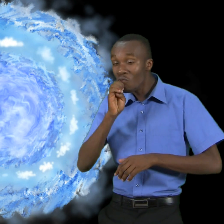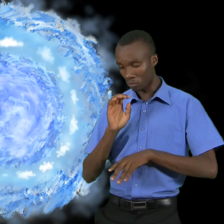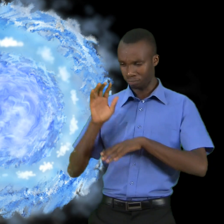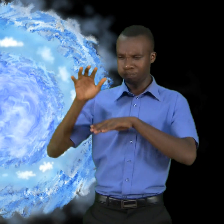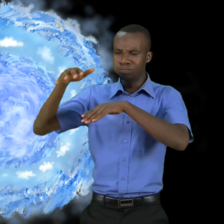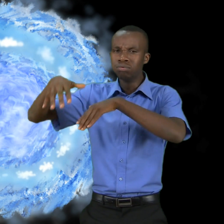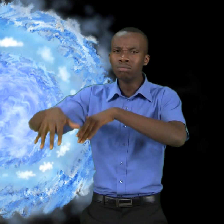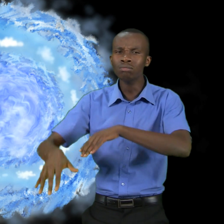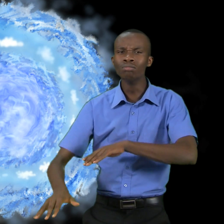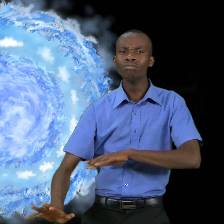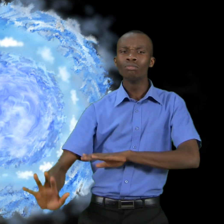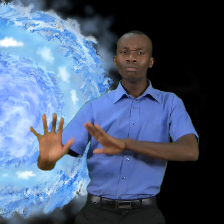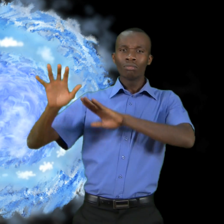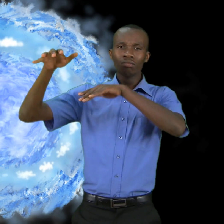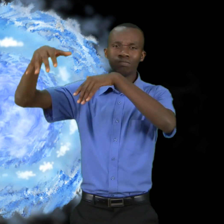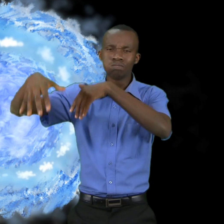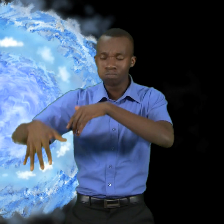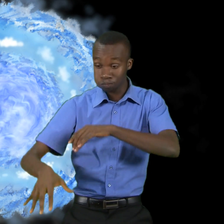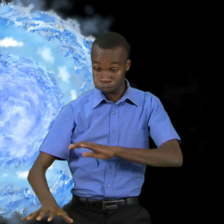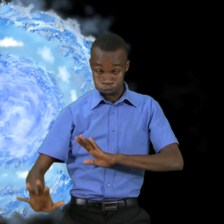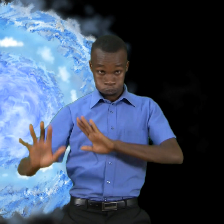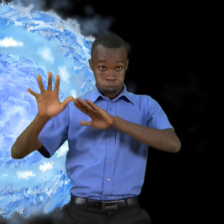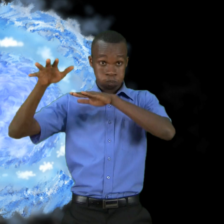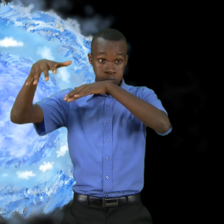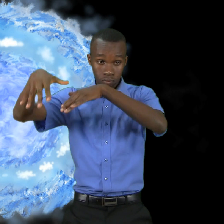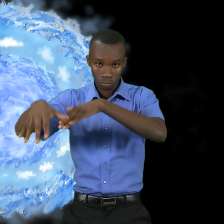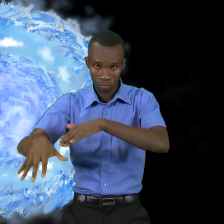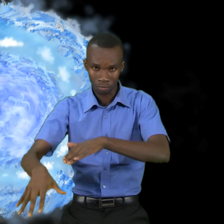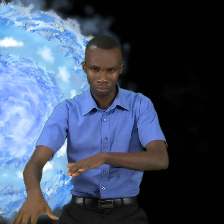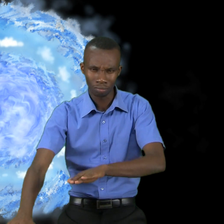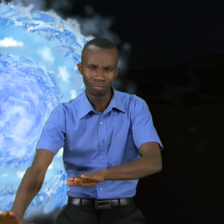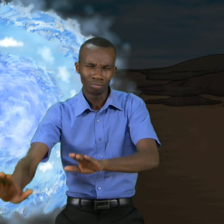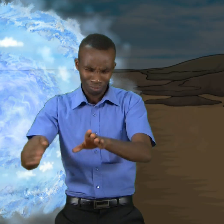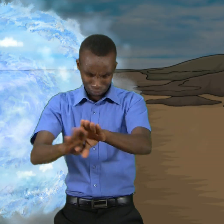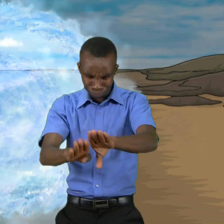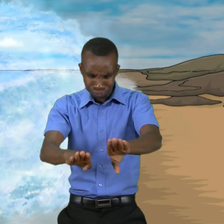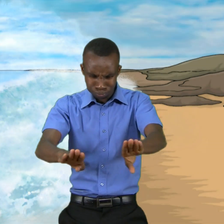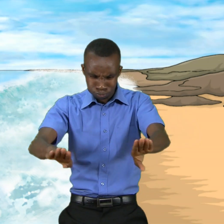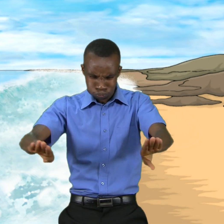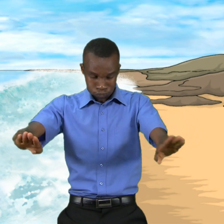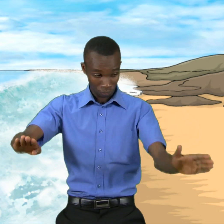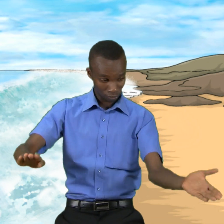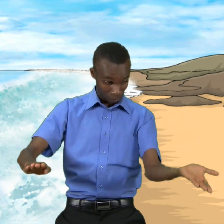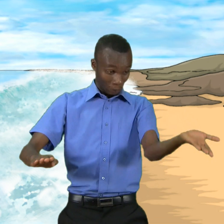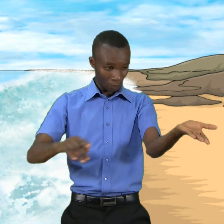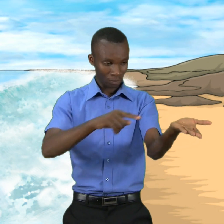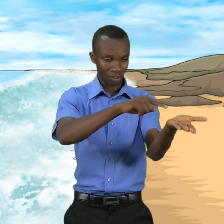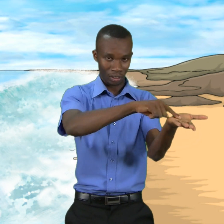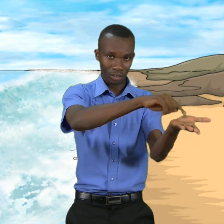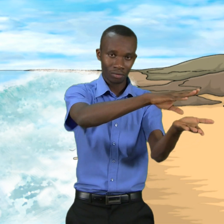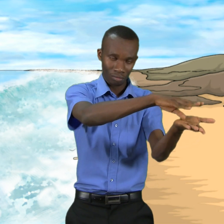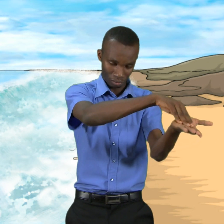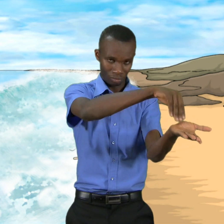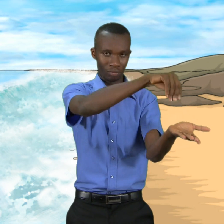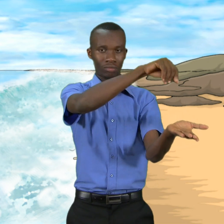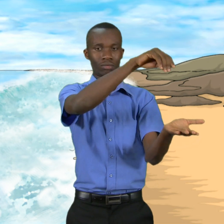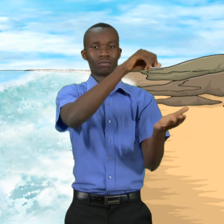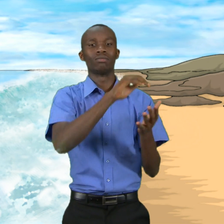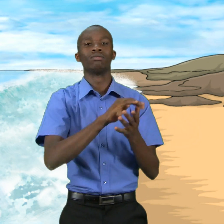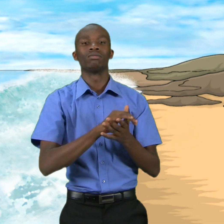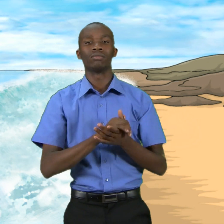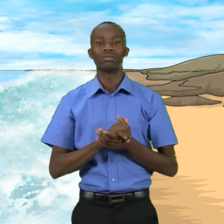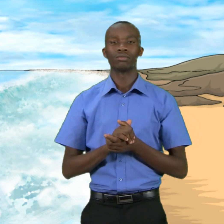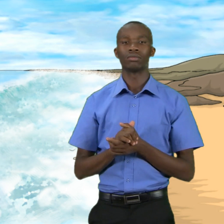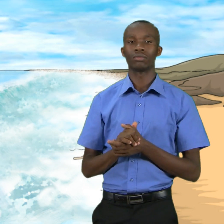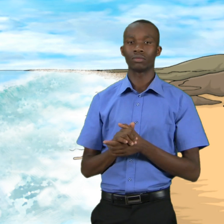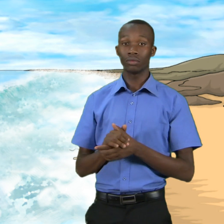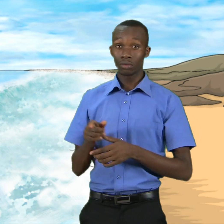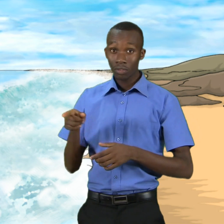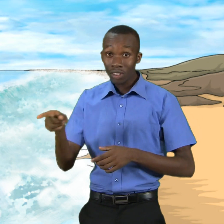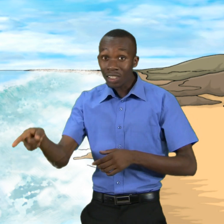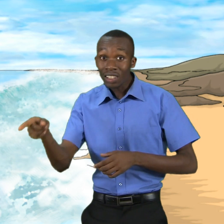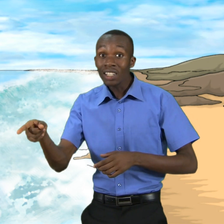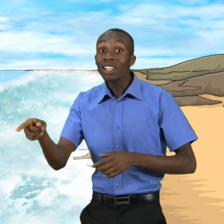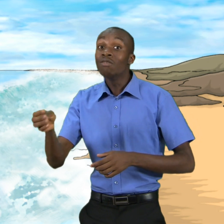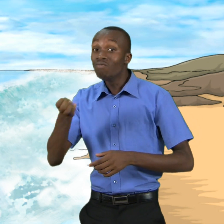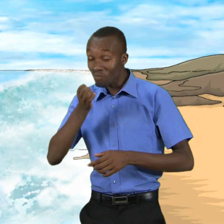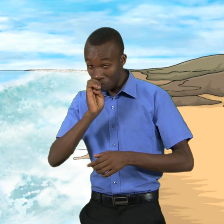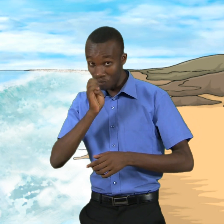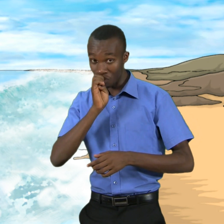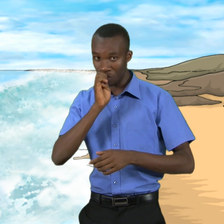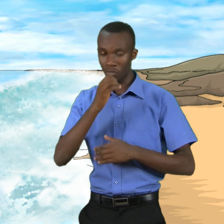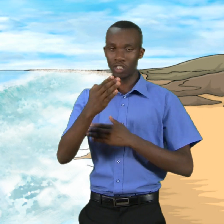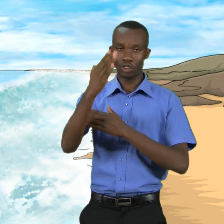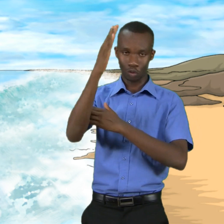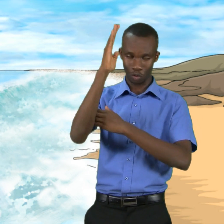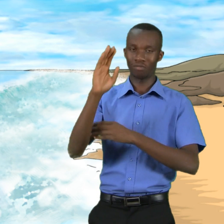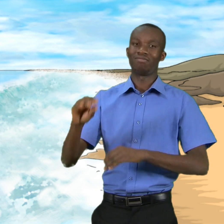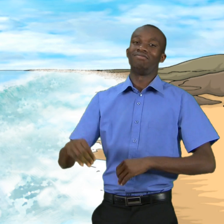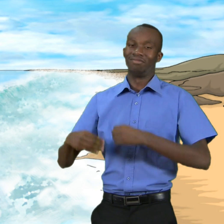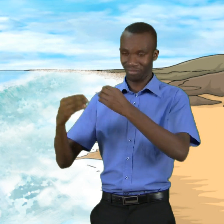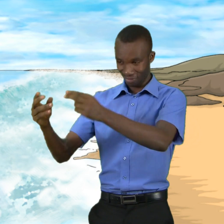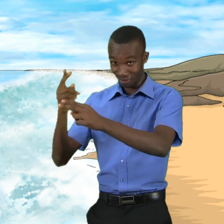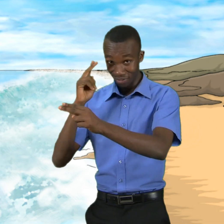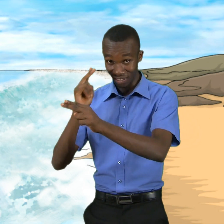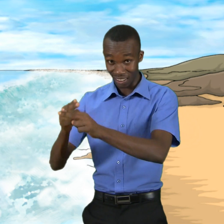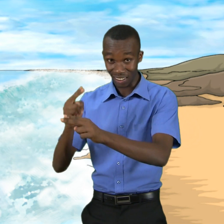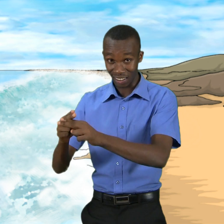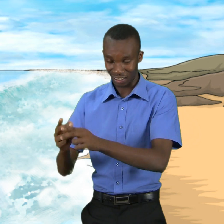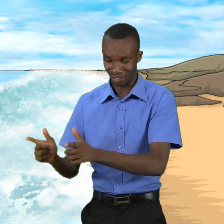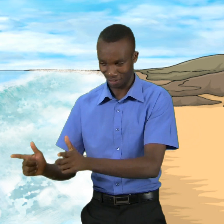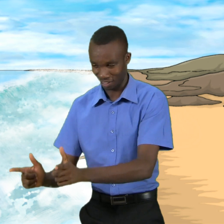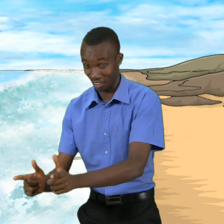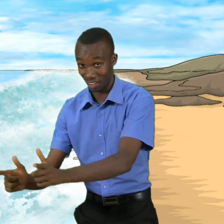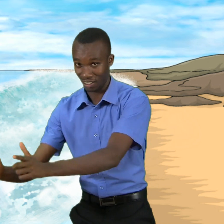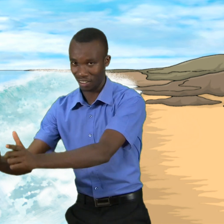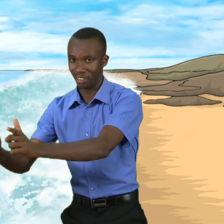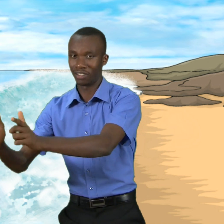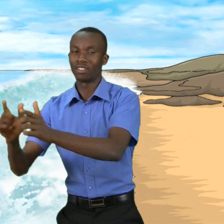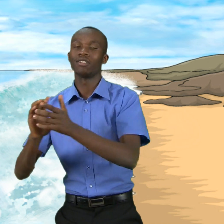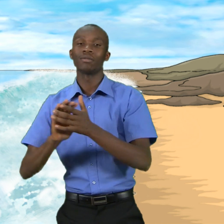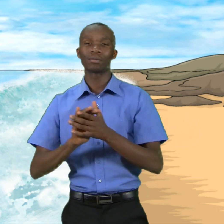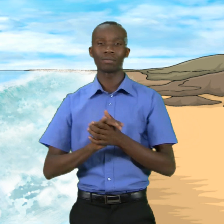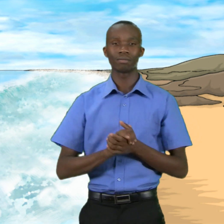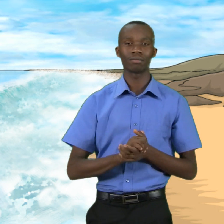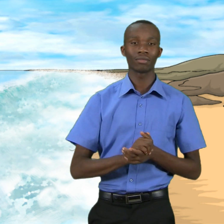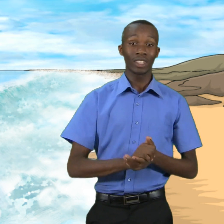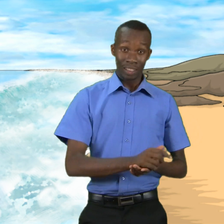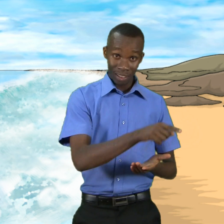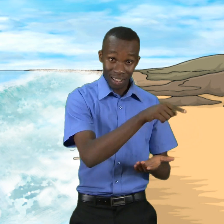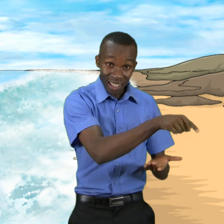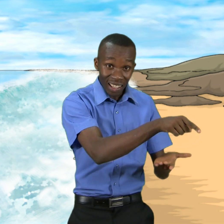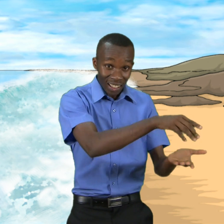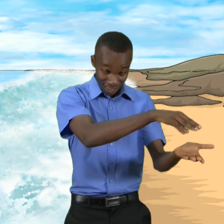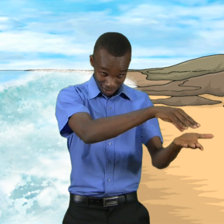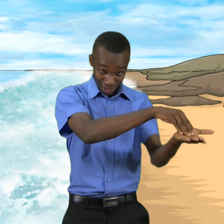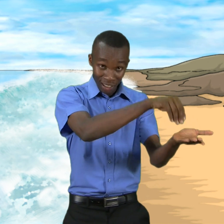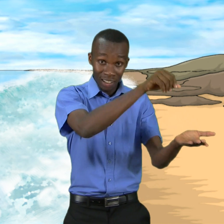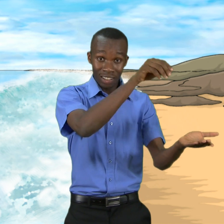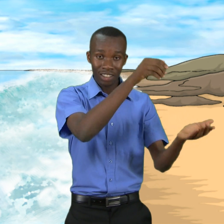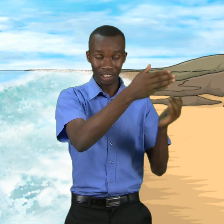And there was evening, and there was morning—the second day.